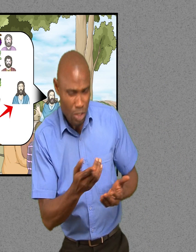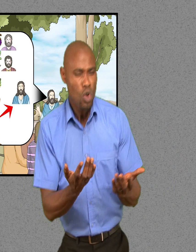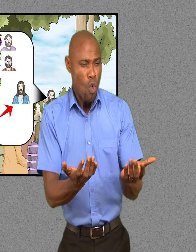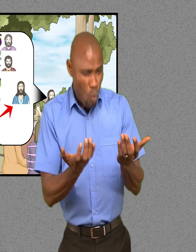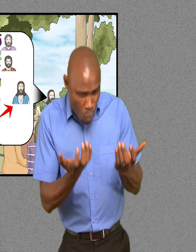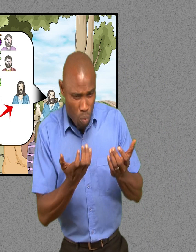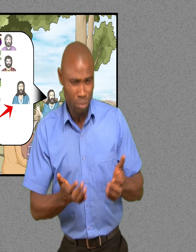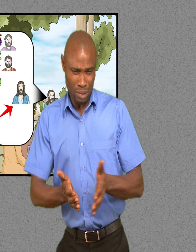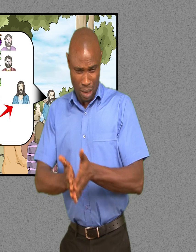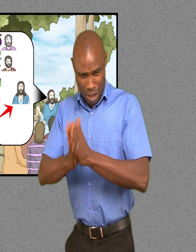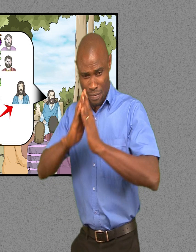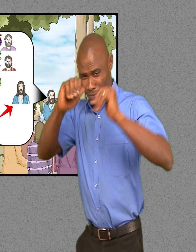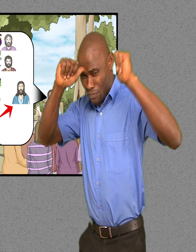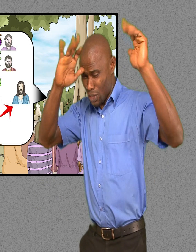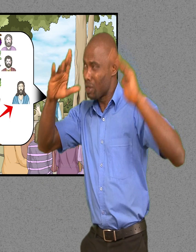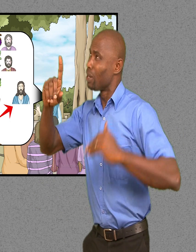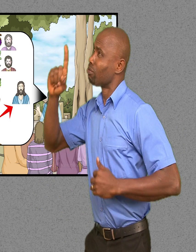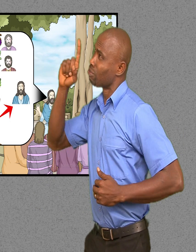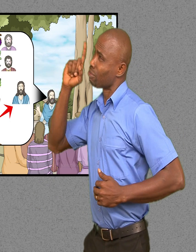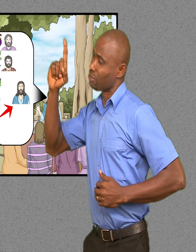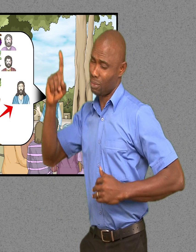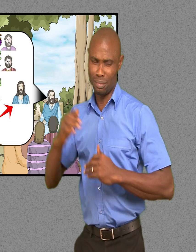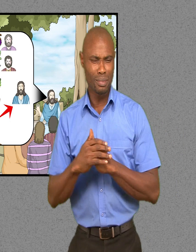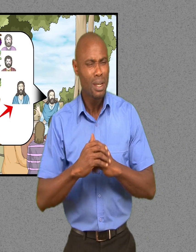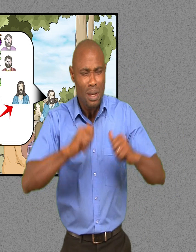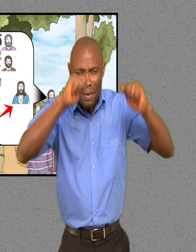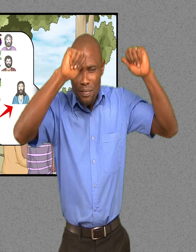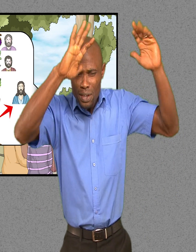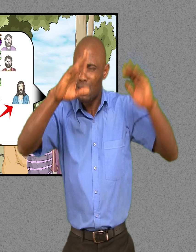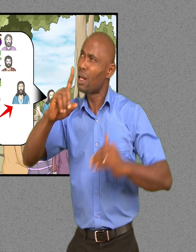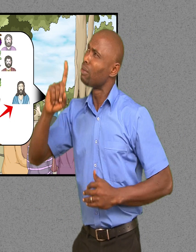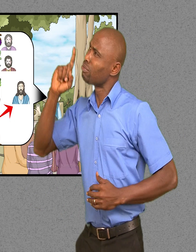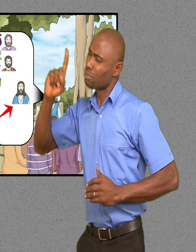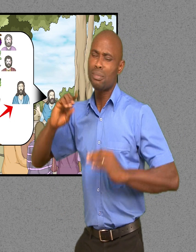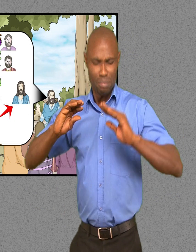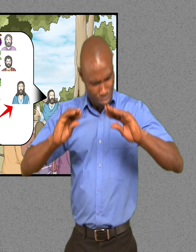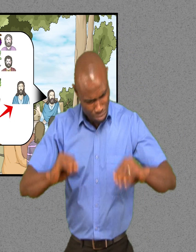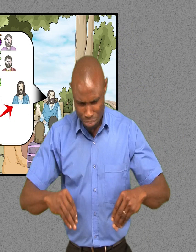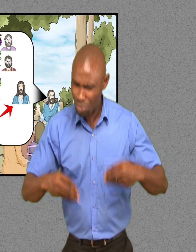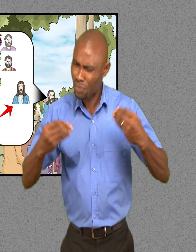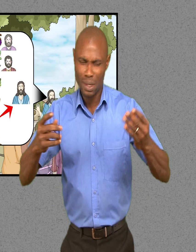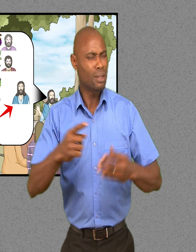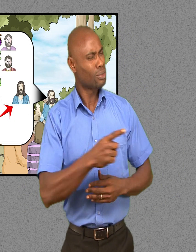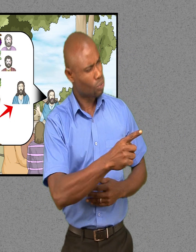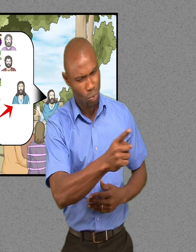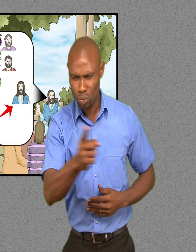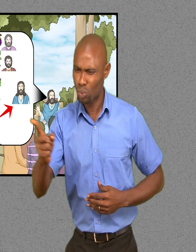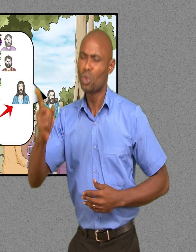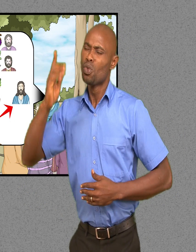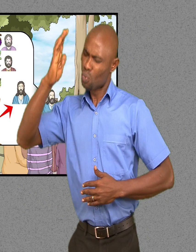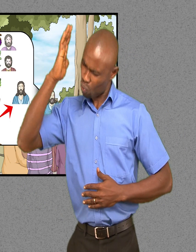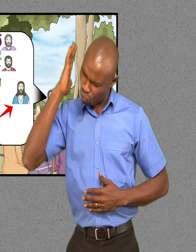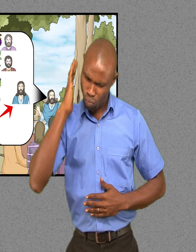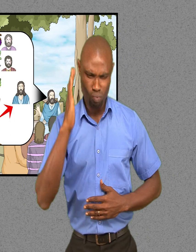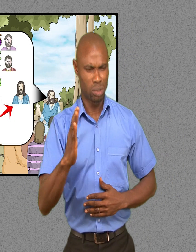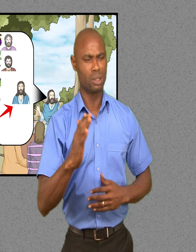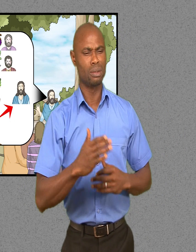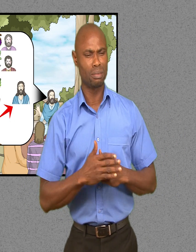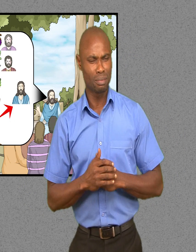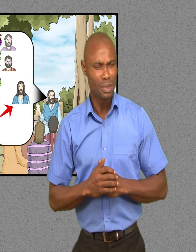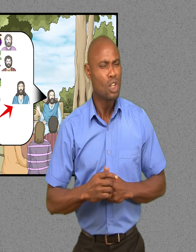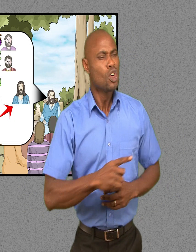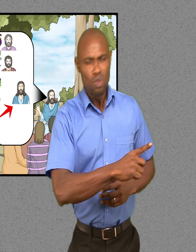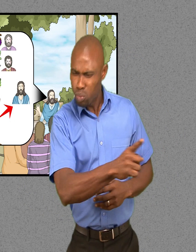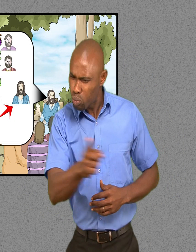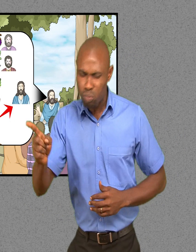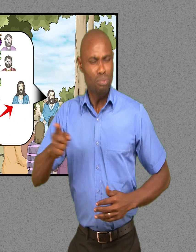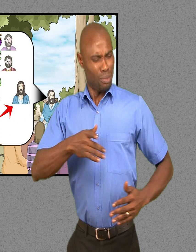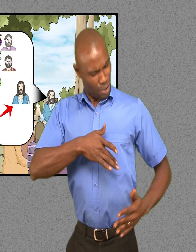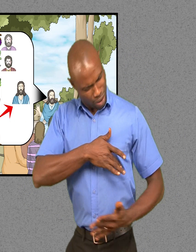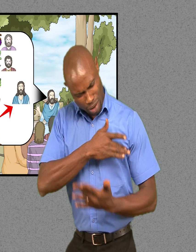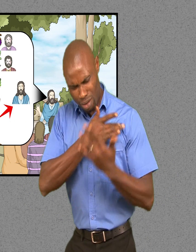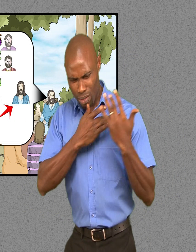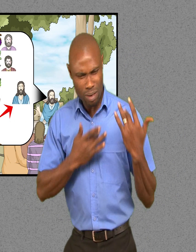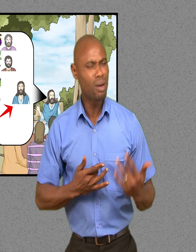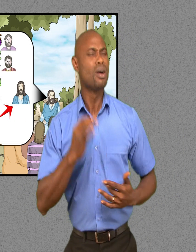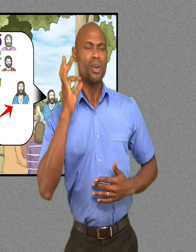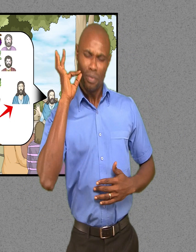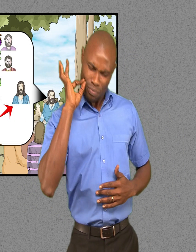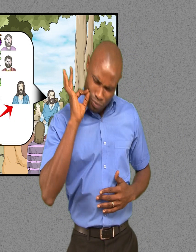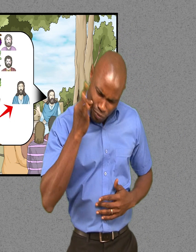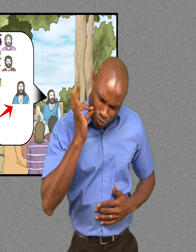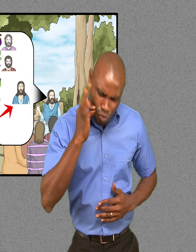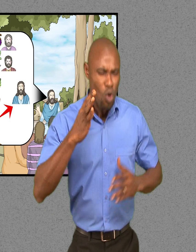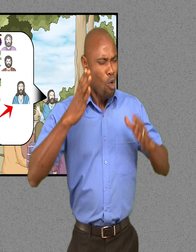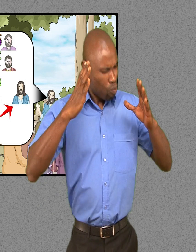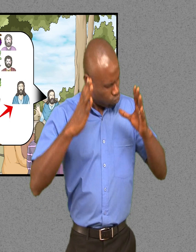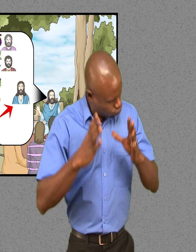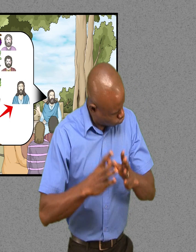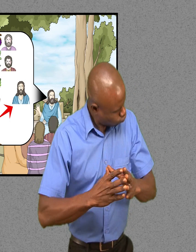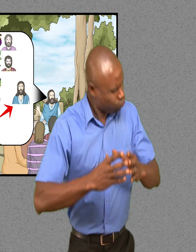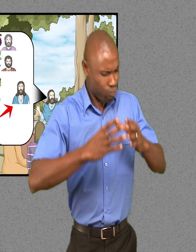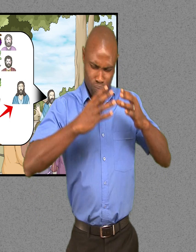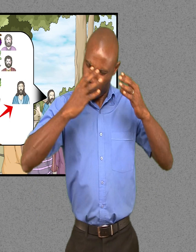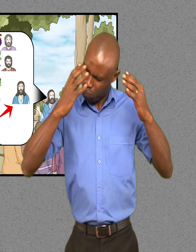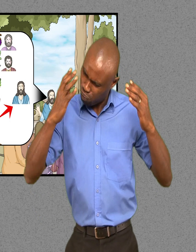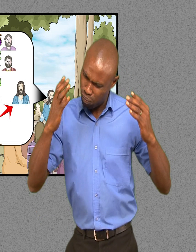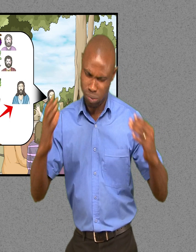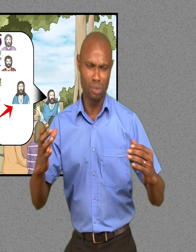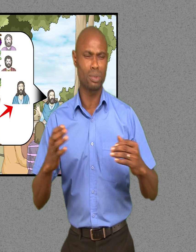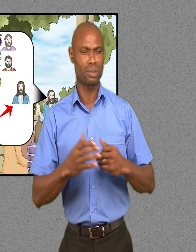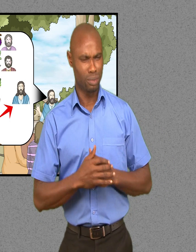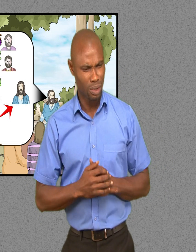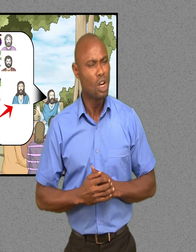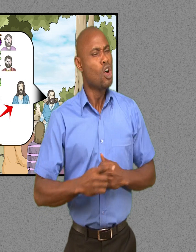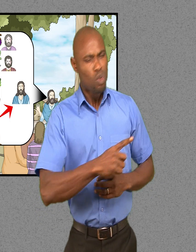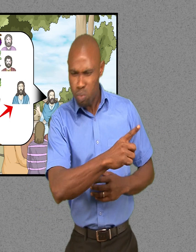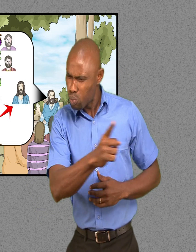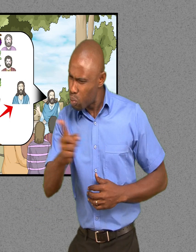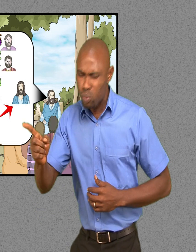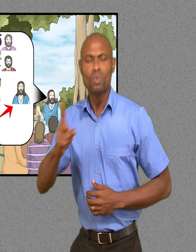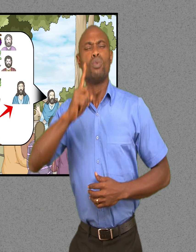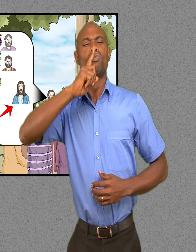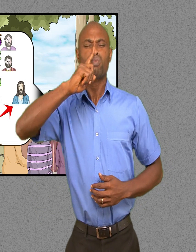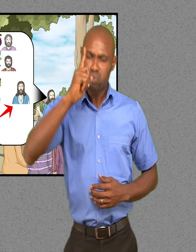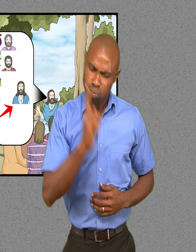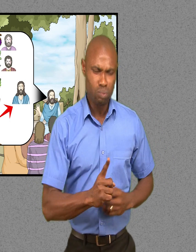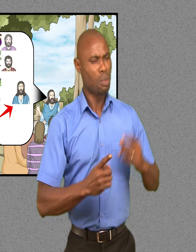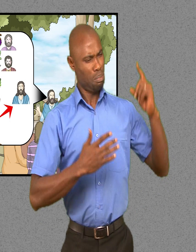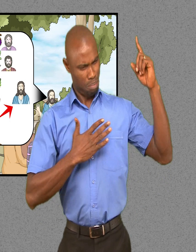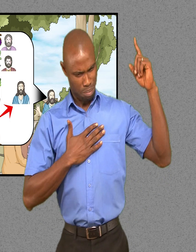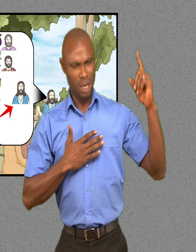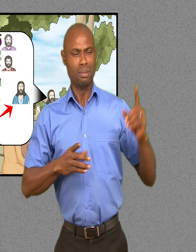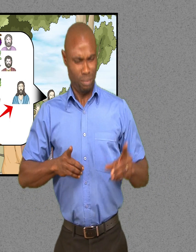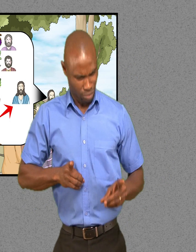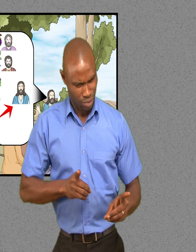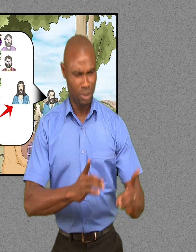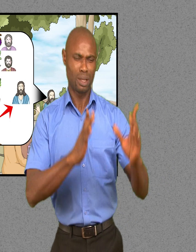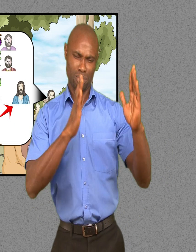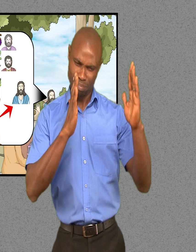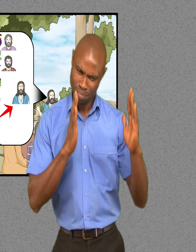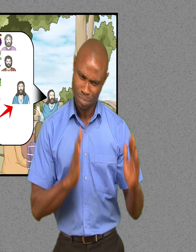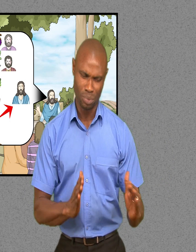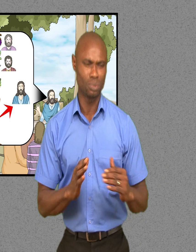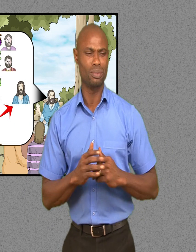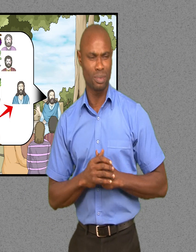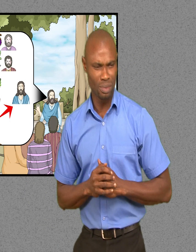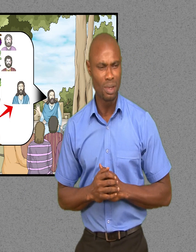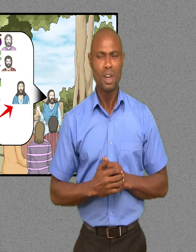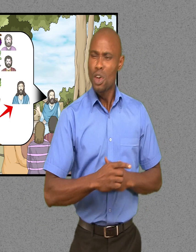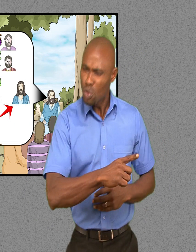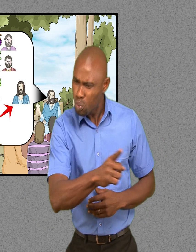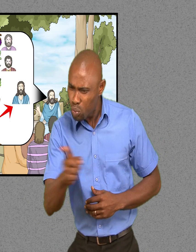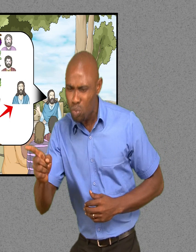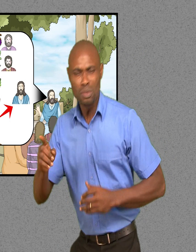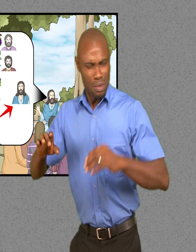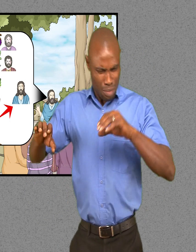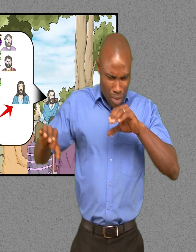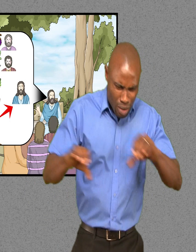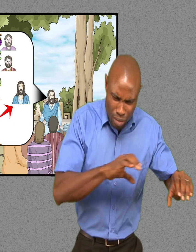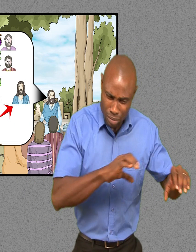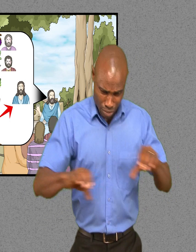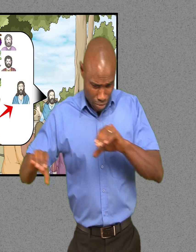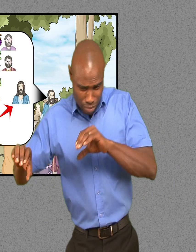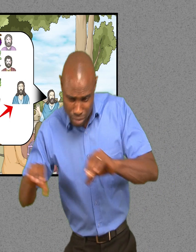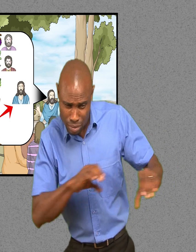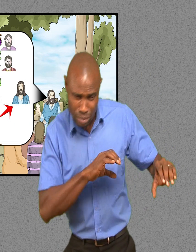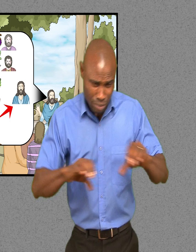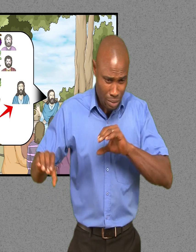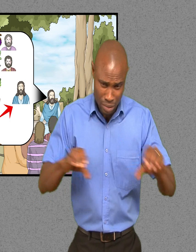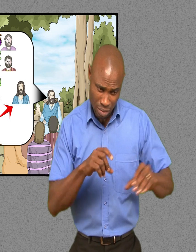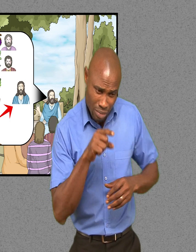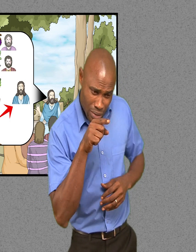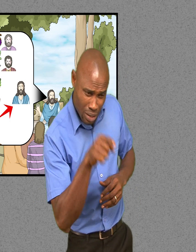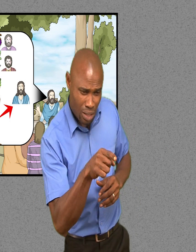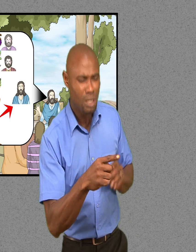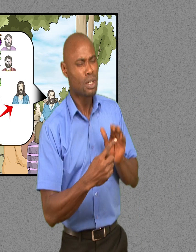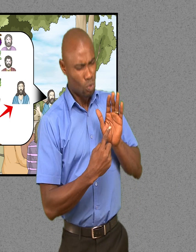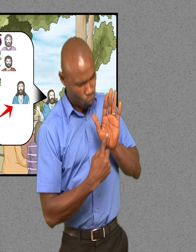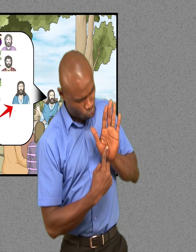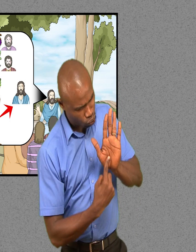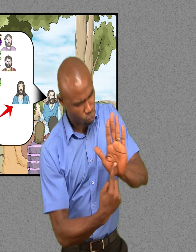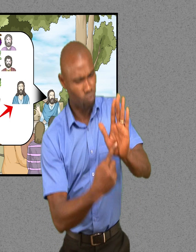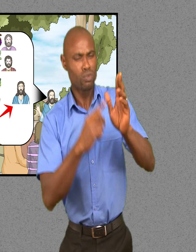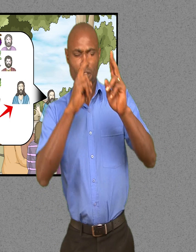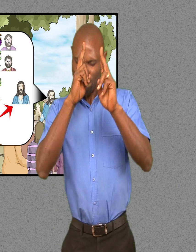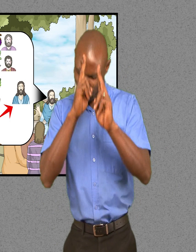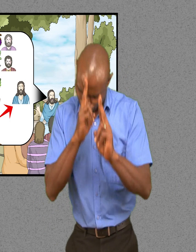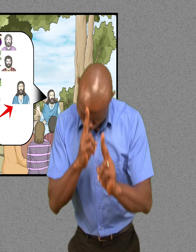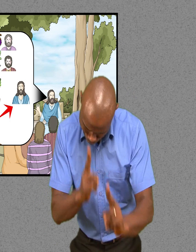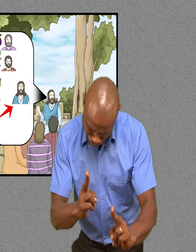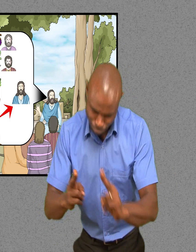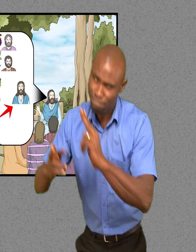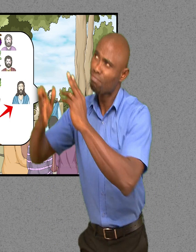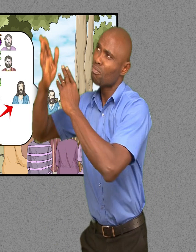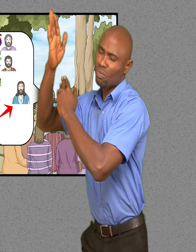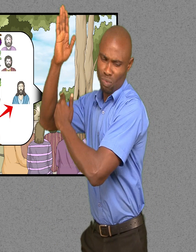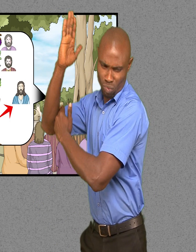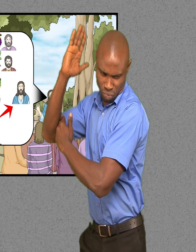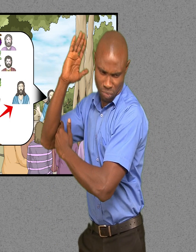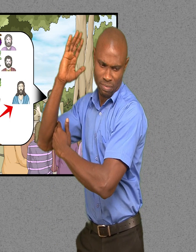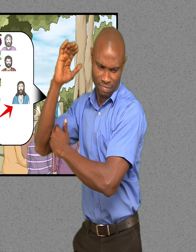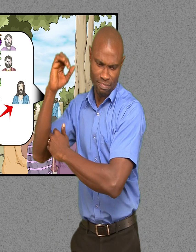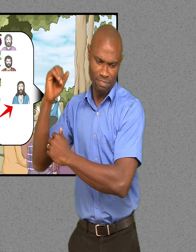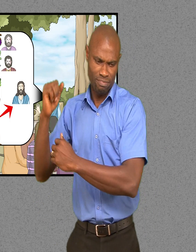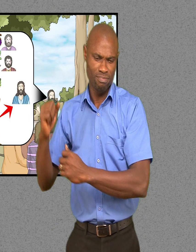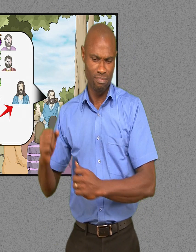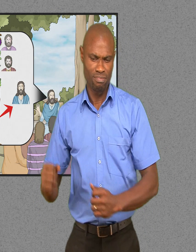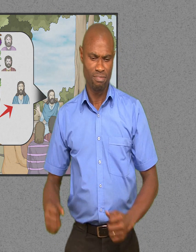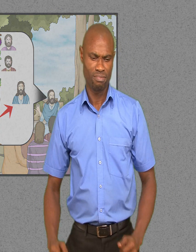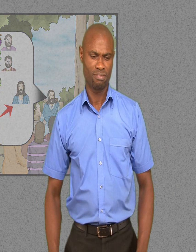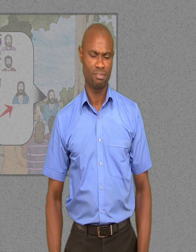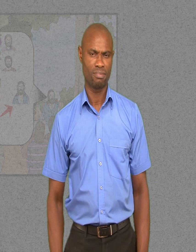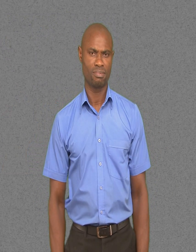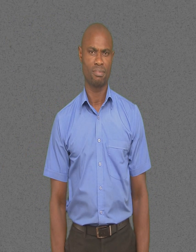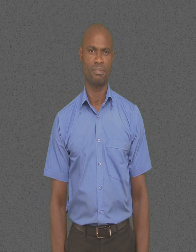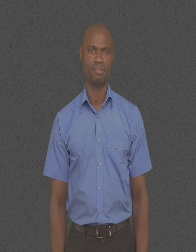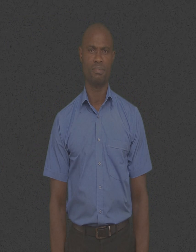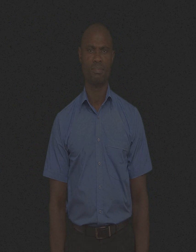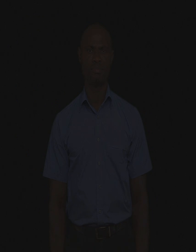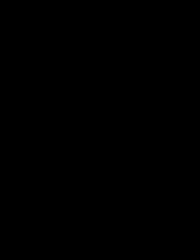This is to My Father’s glory, that you bear much fruit, proving yourselves to be My disciples.